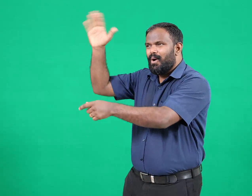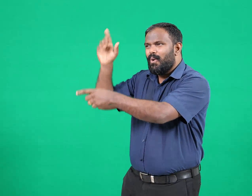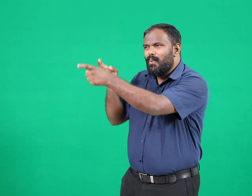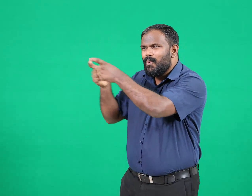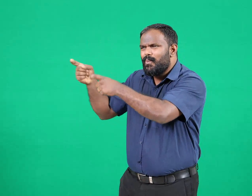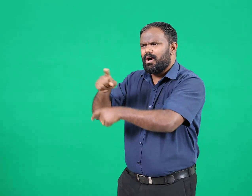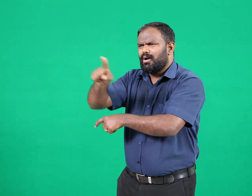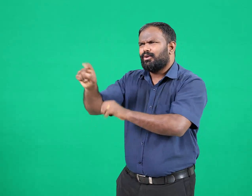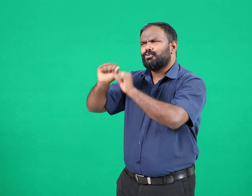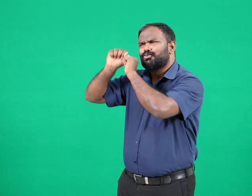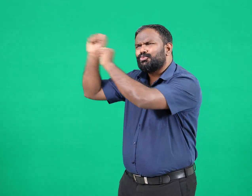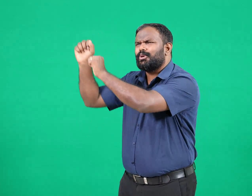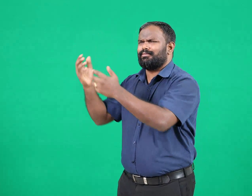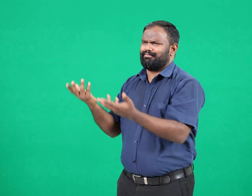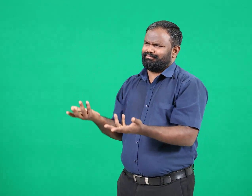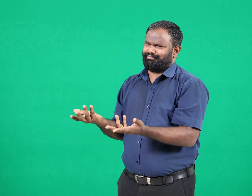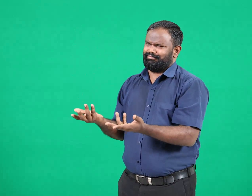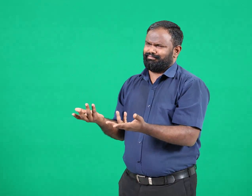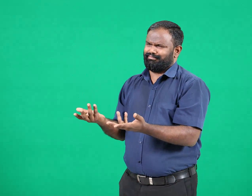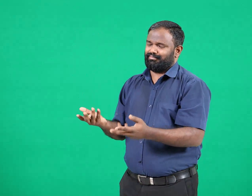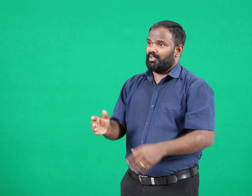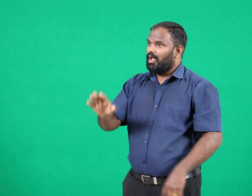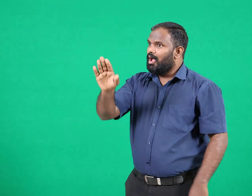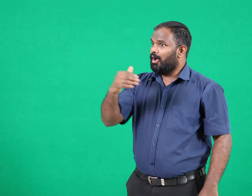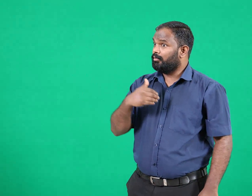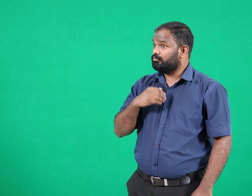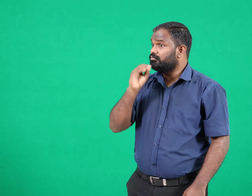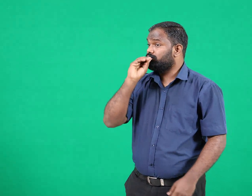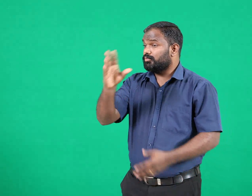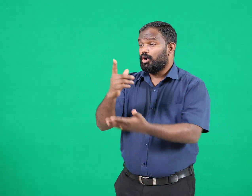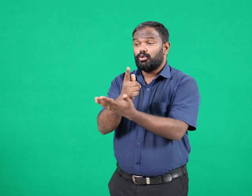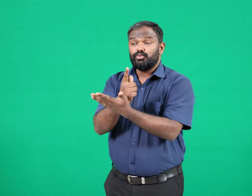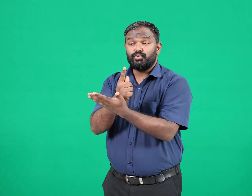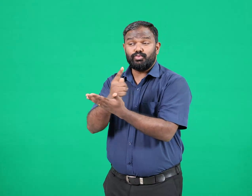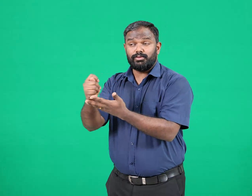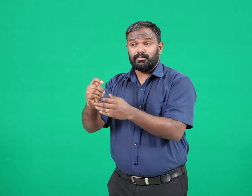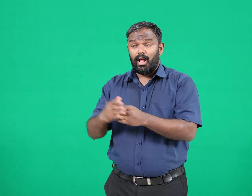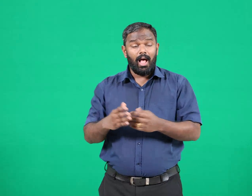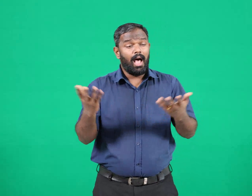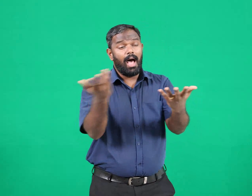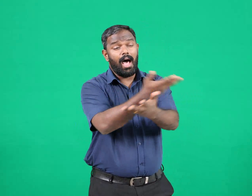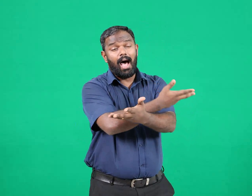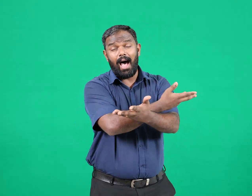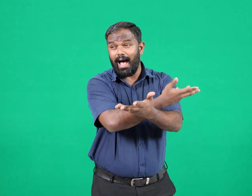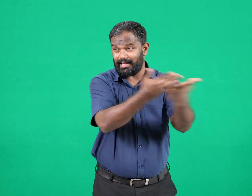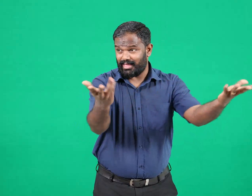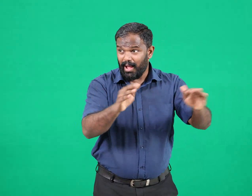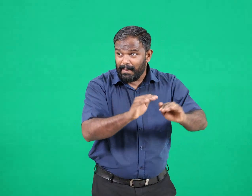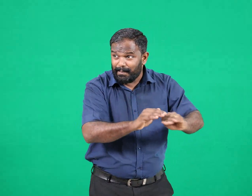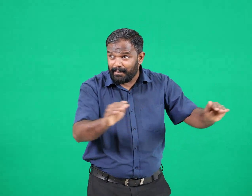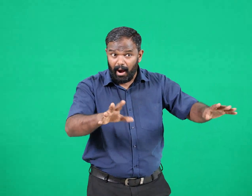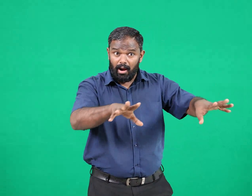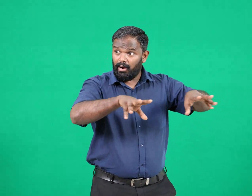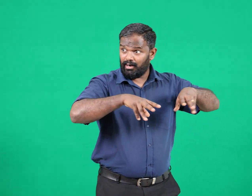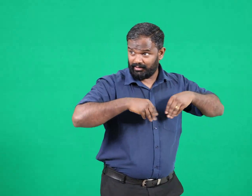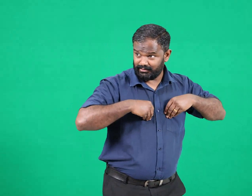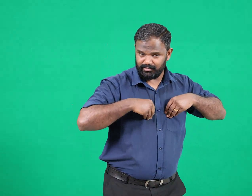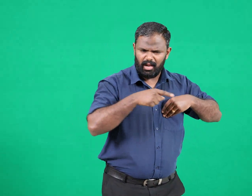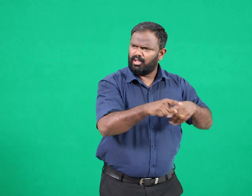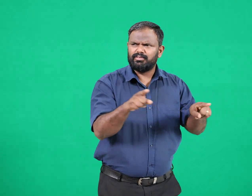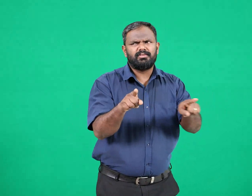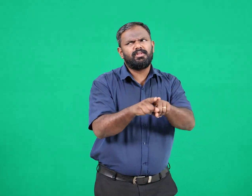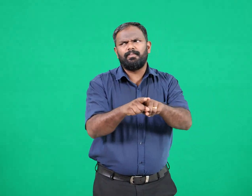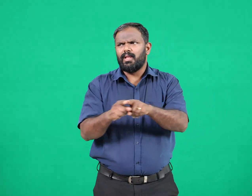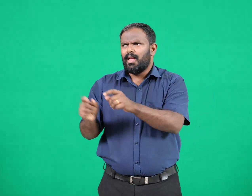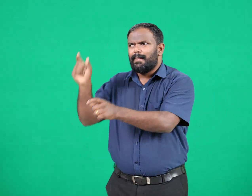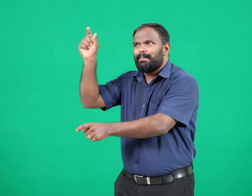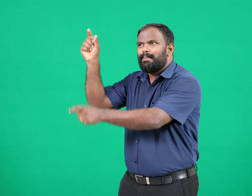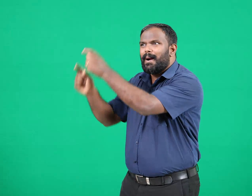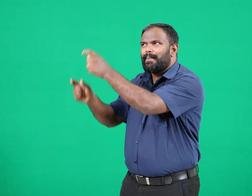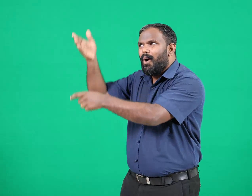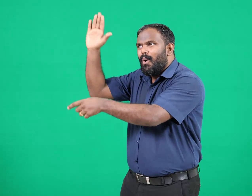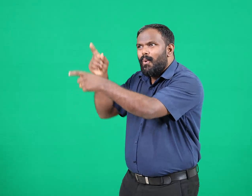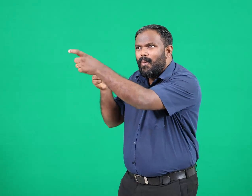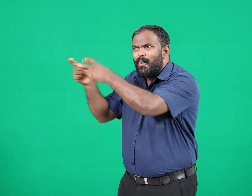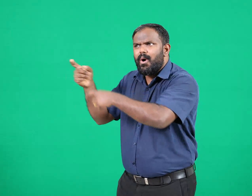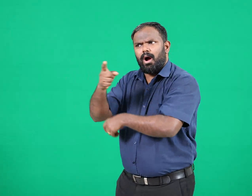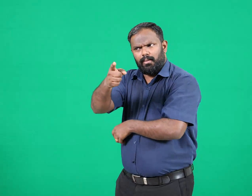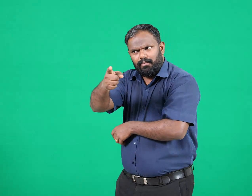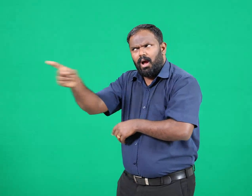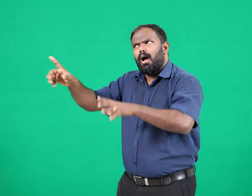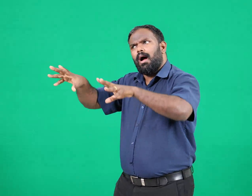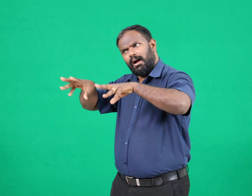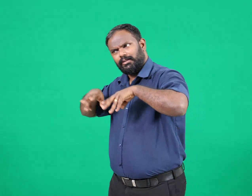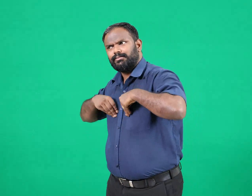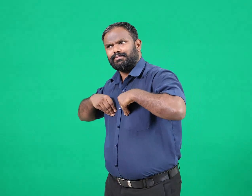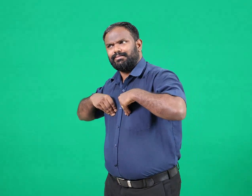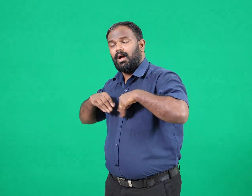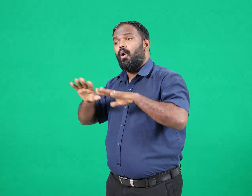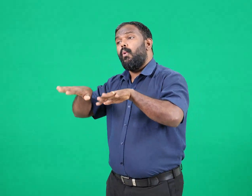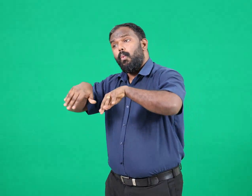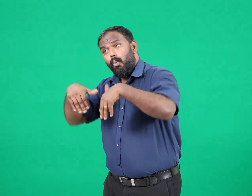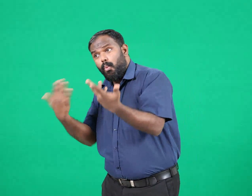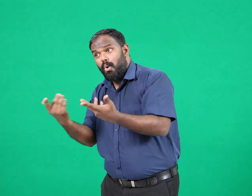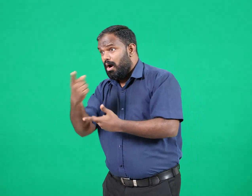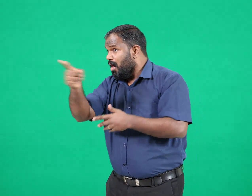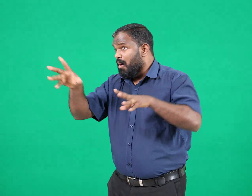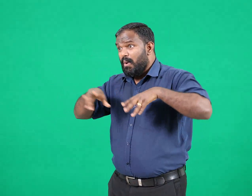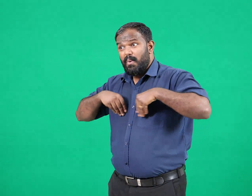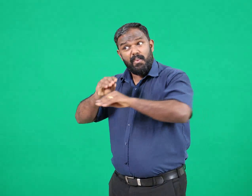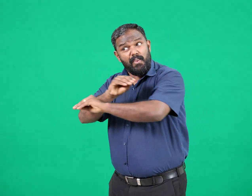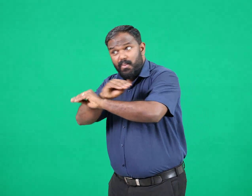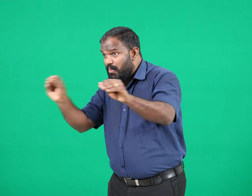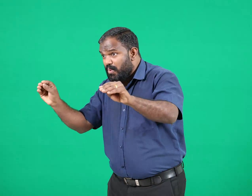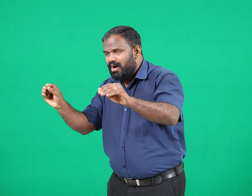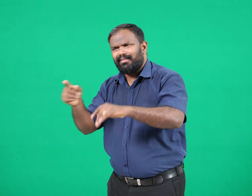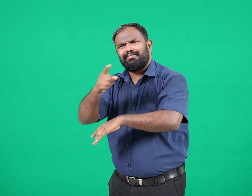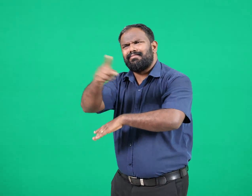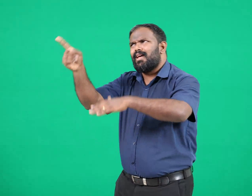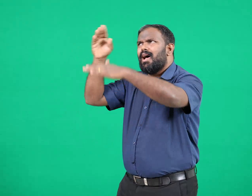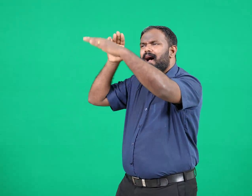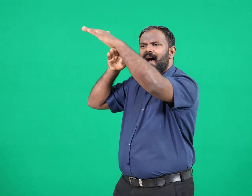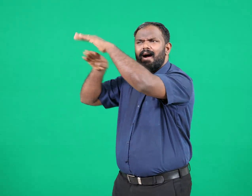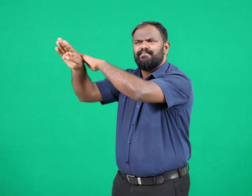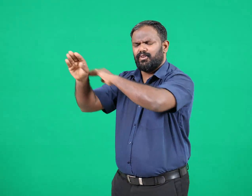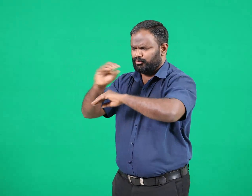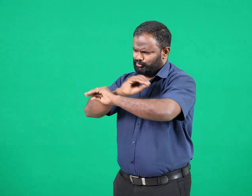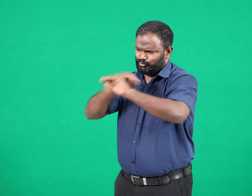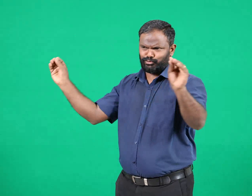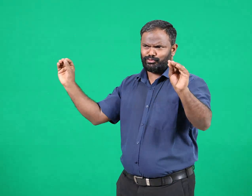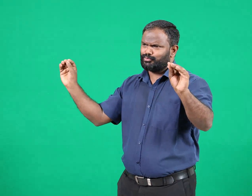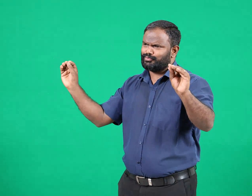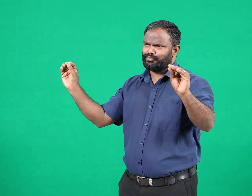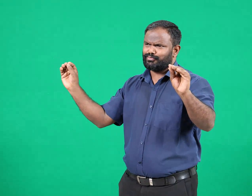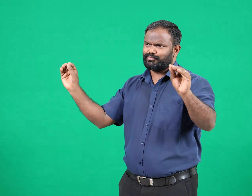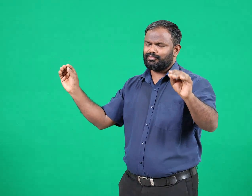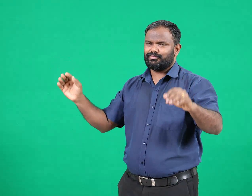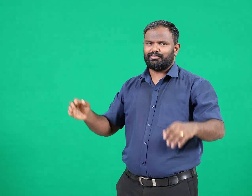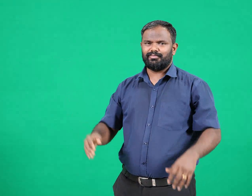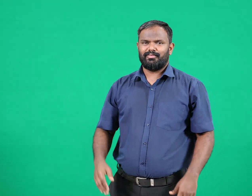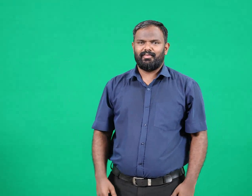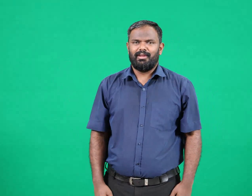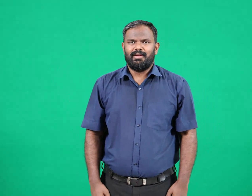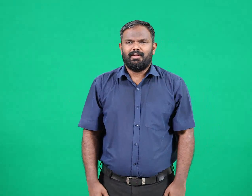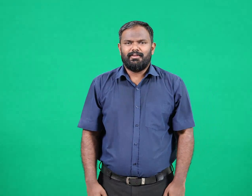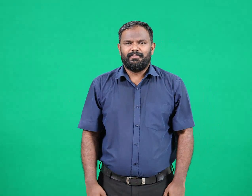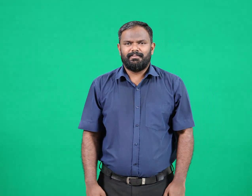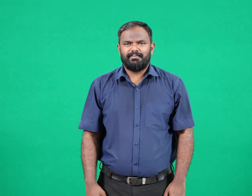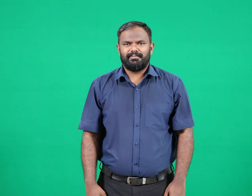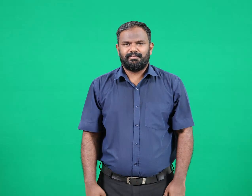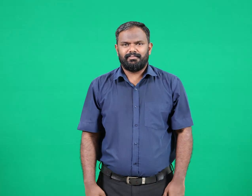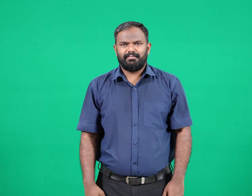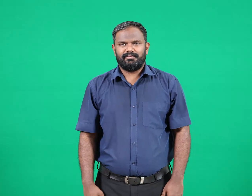Truly I tell you, anyone who does not receive the kingdom of God like a little child will never enter it."